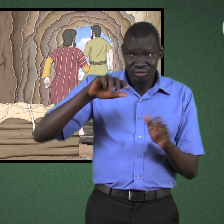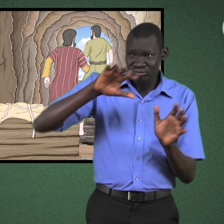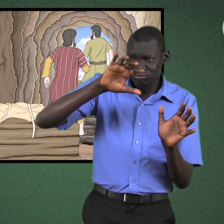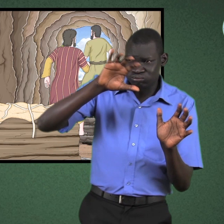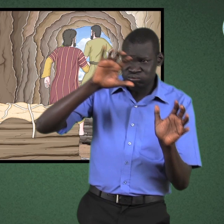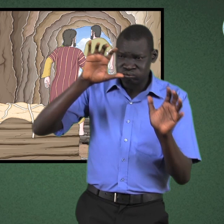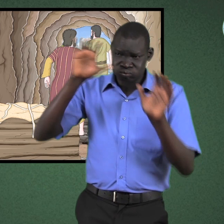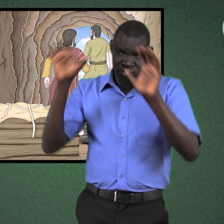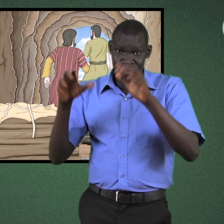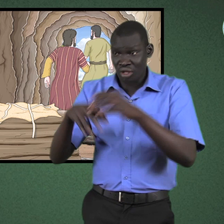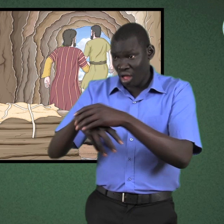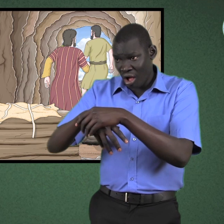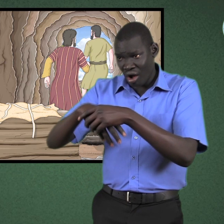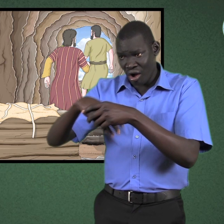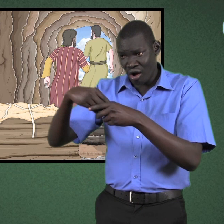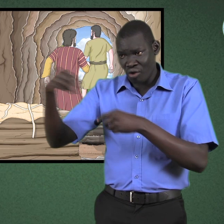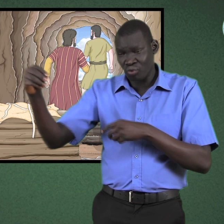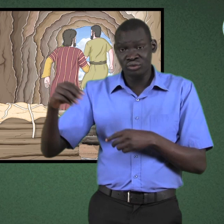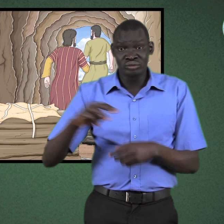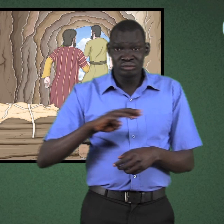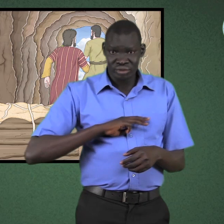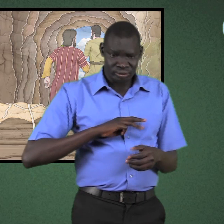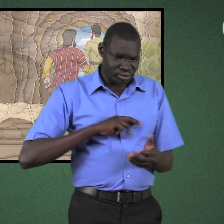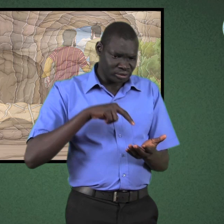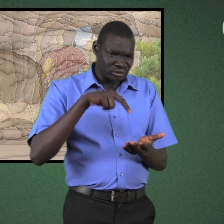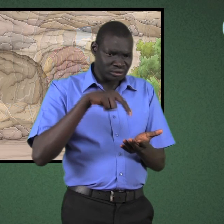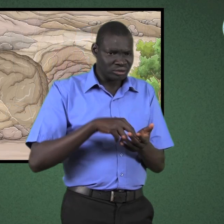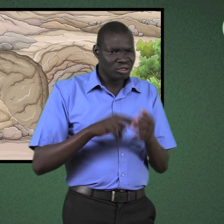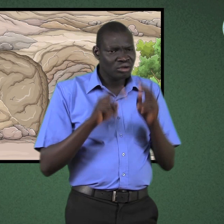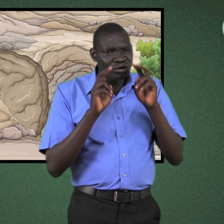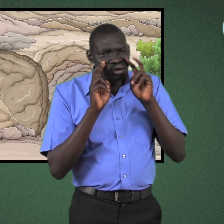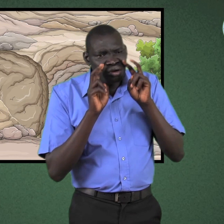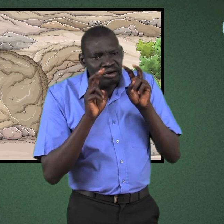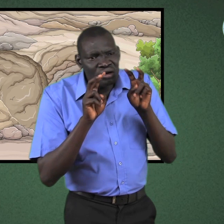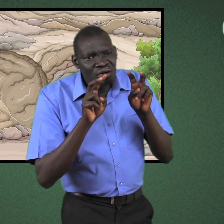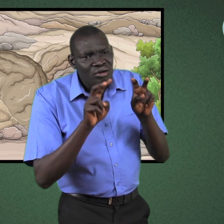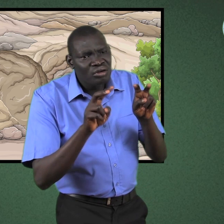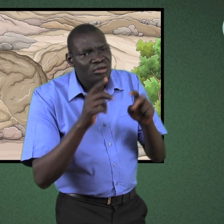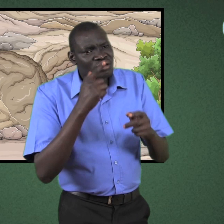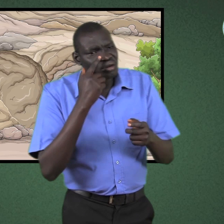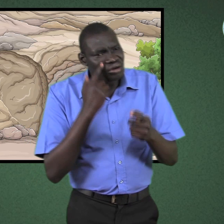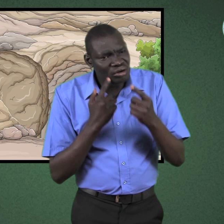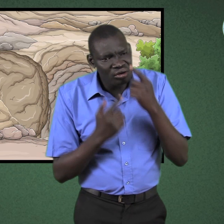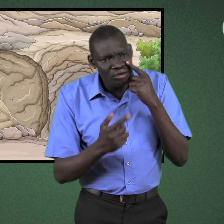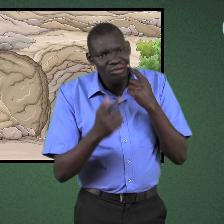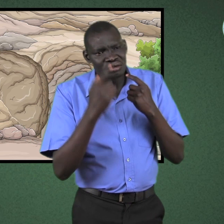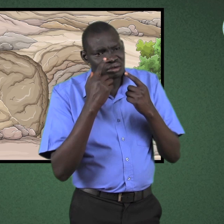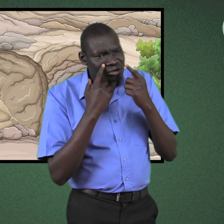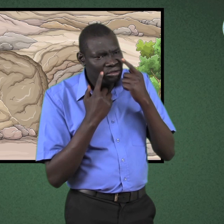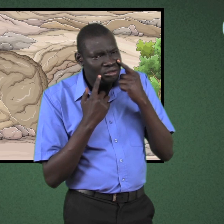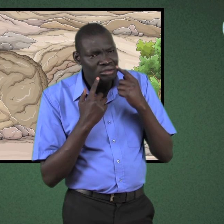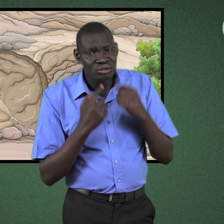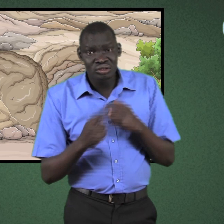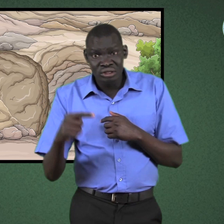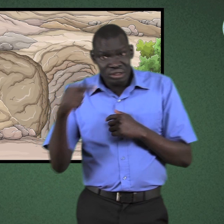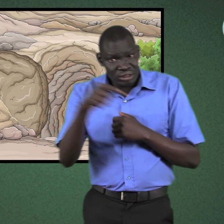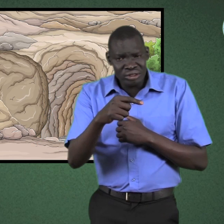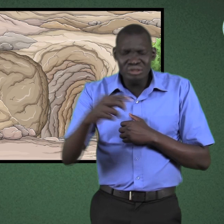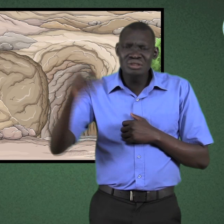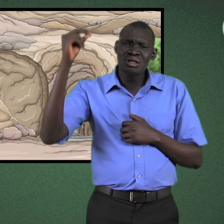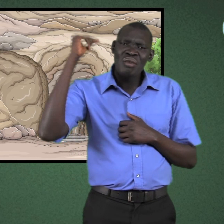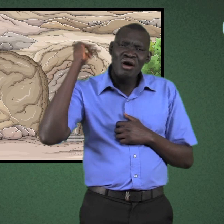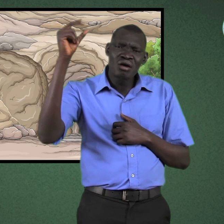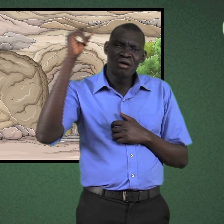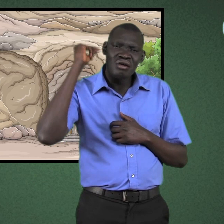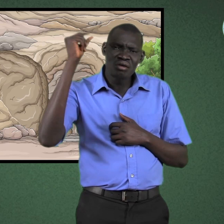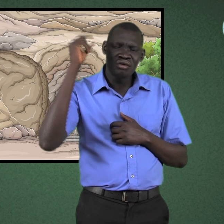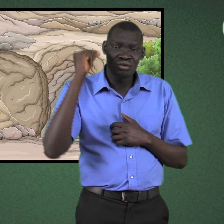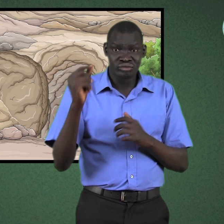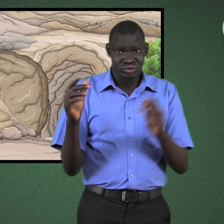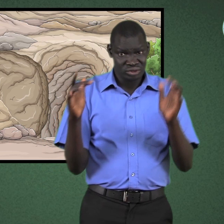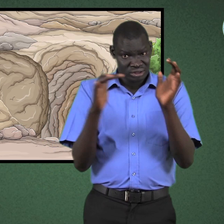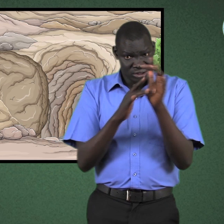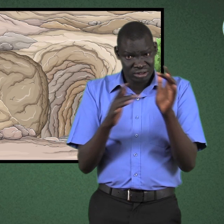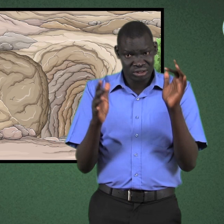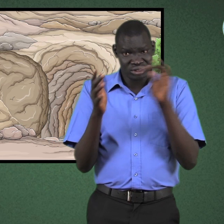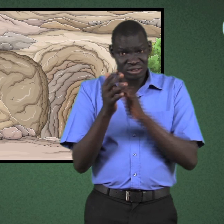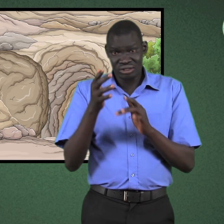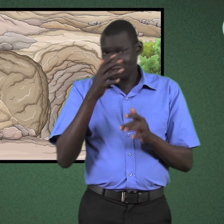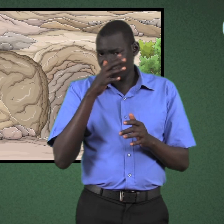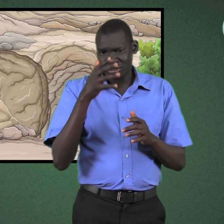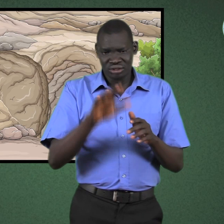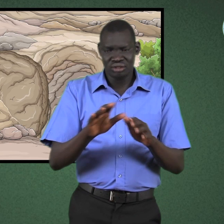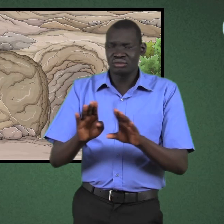But Mary stood outside the tomb weeping.